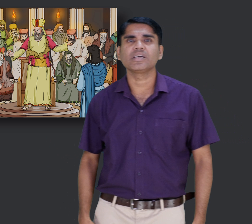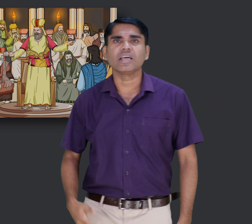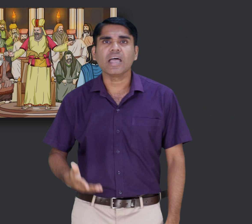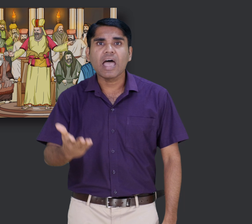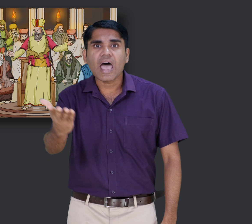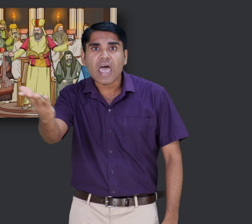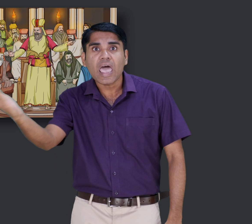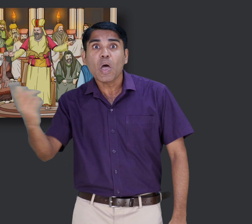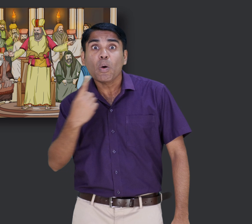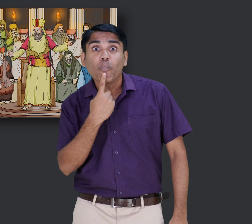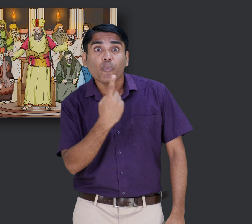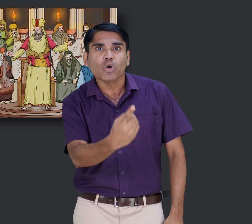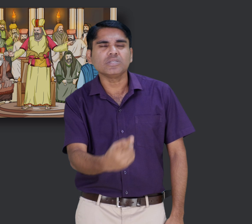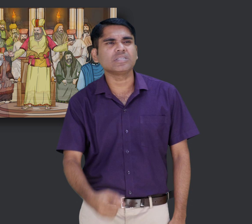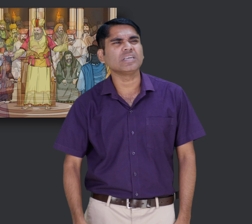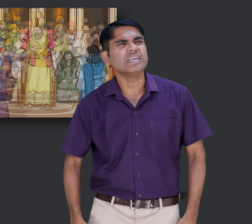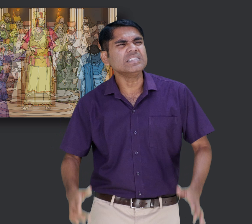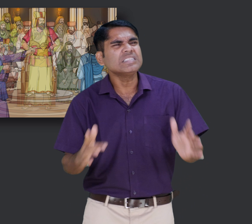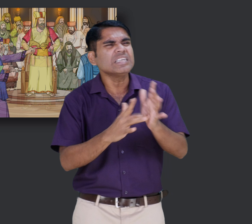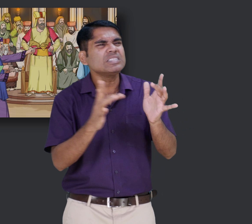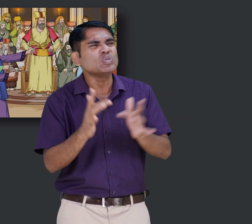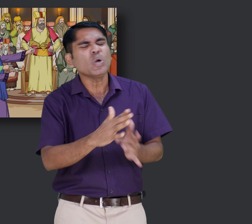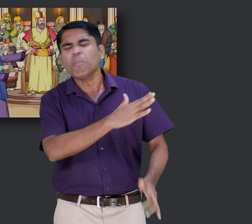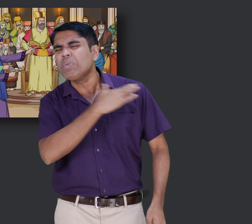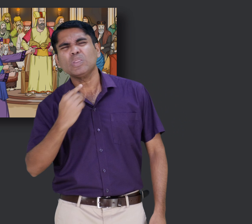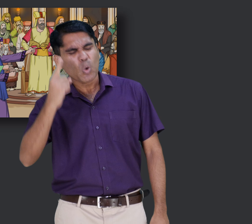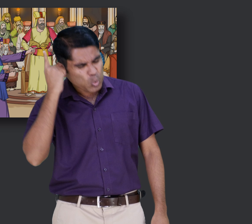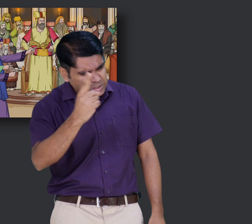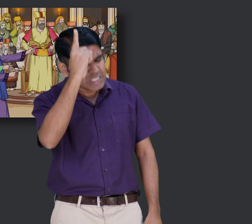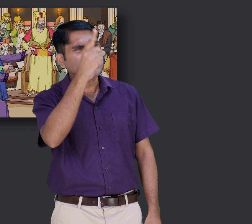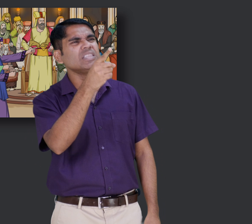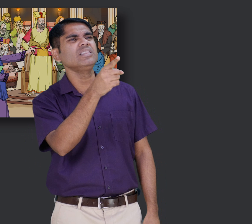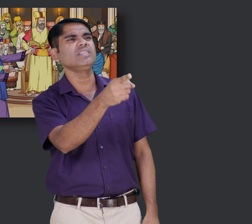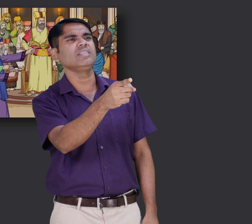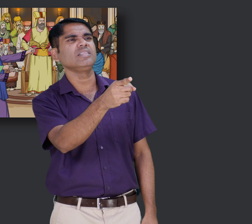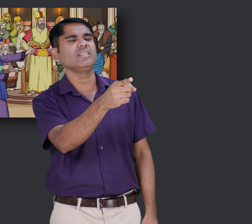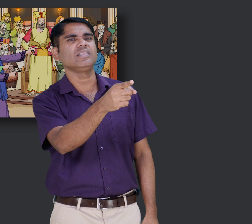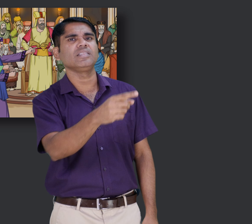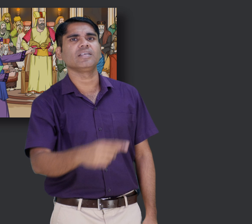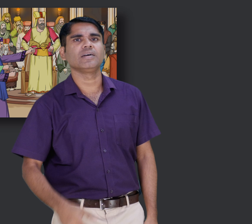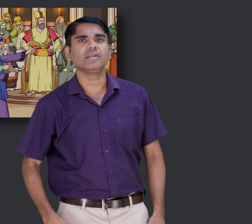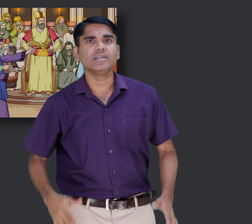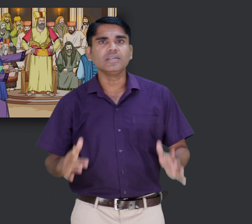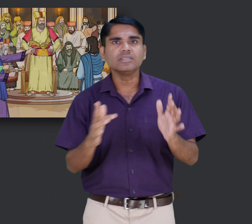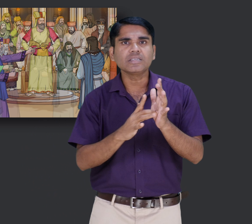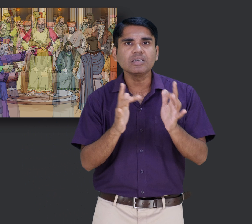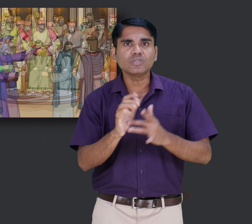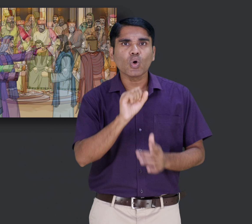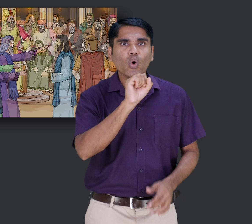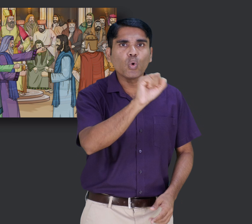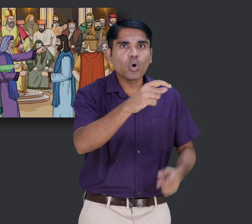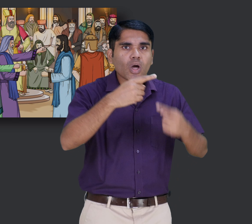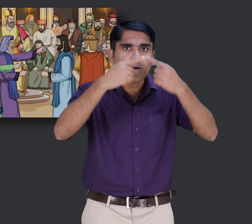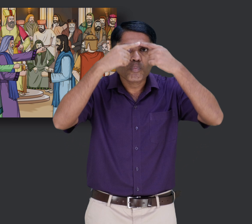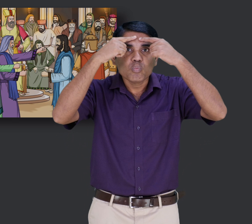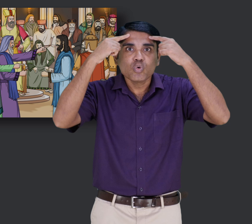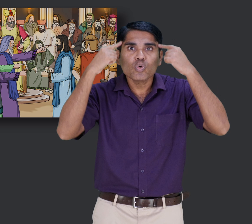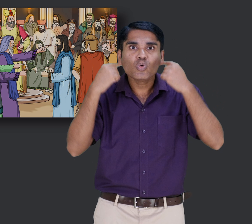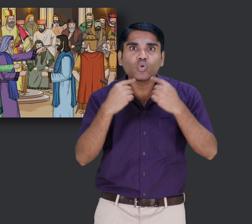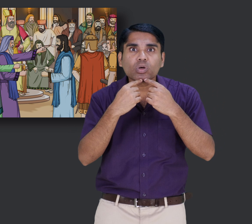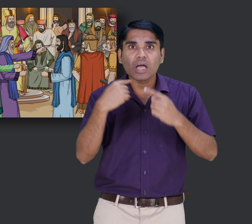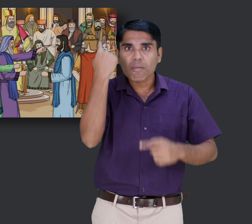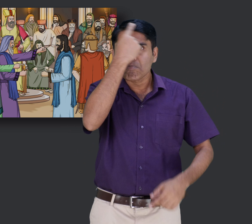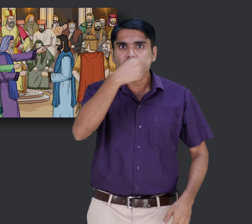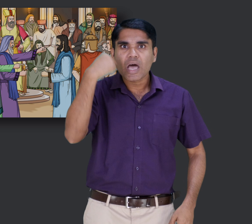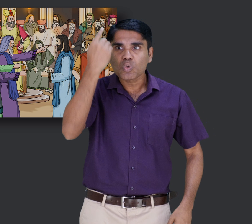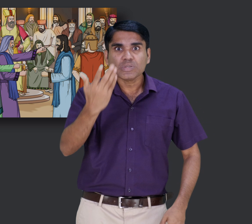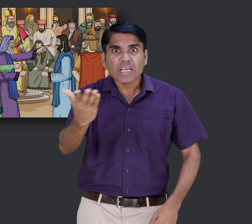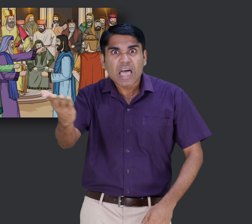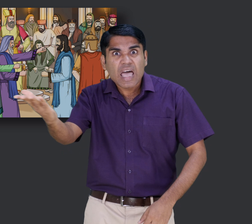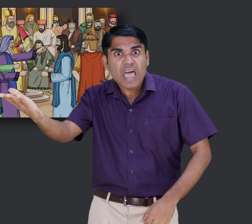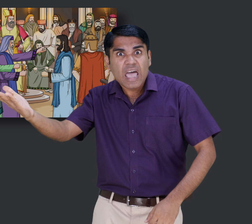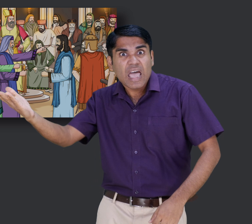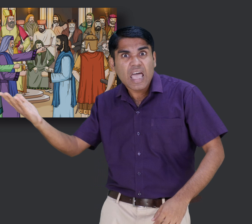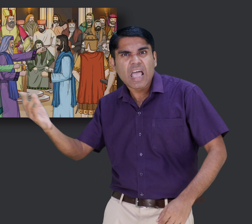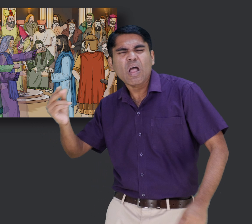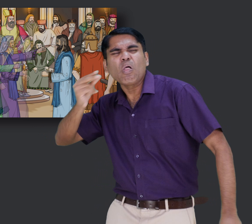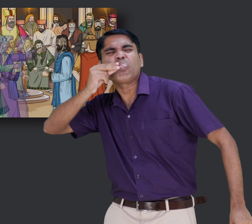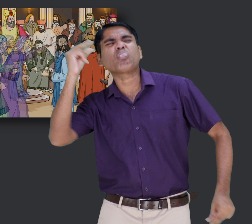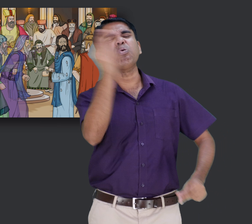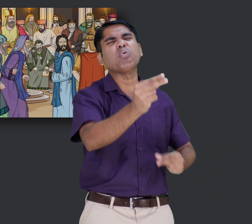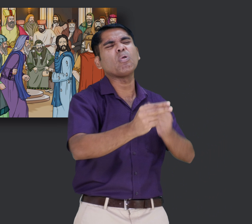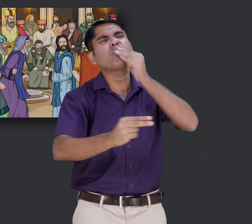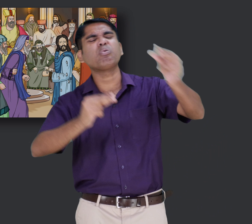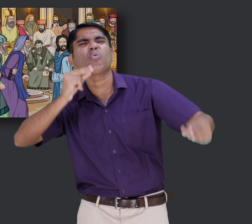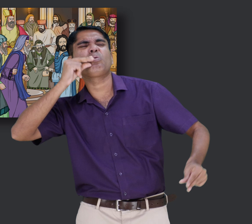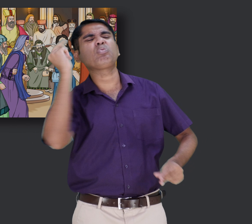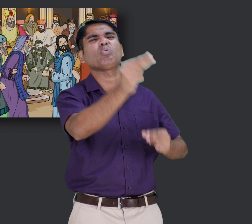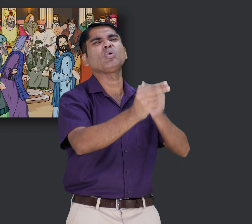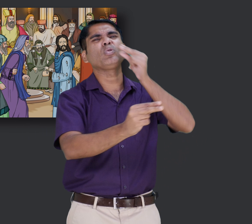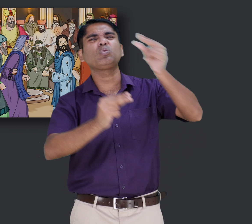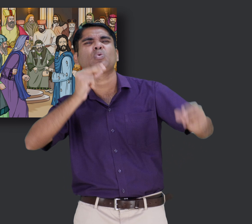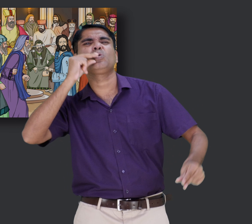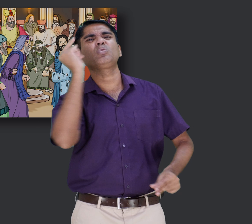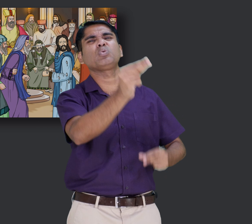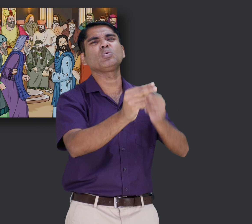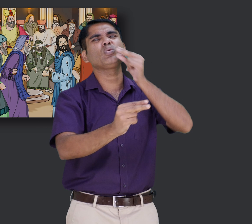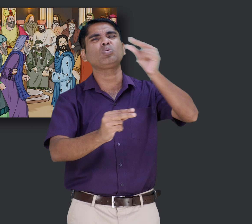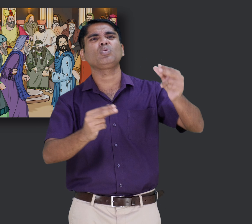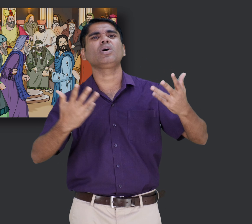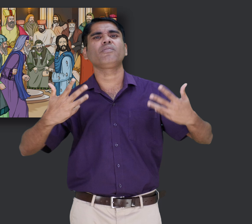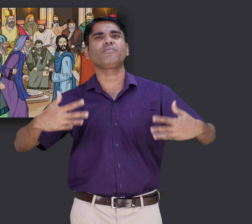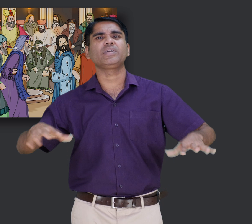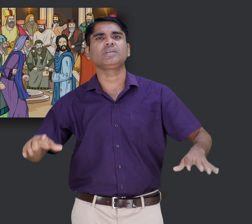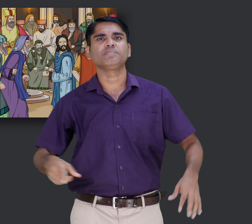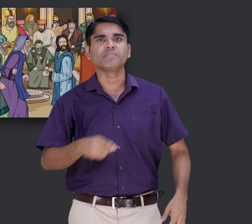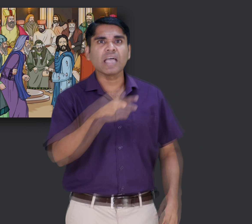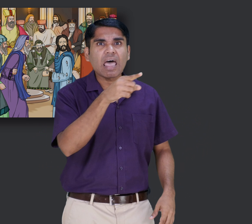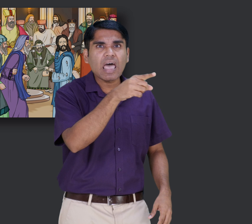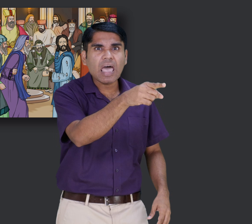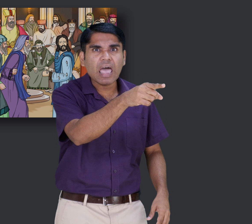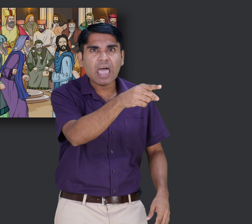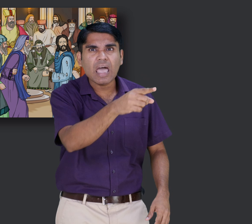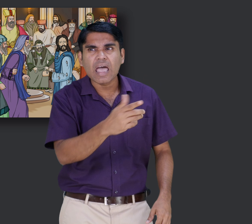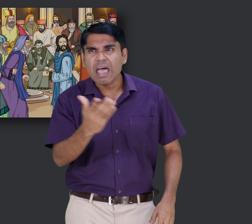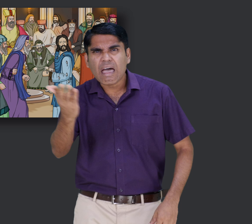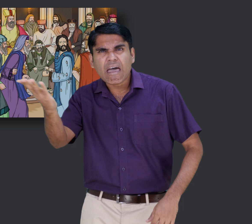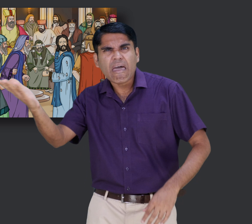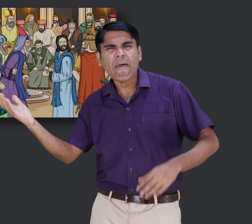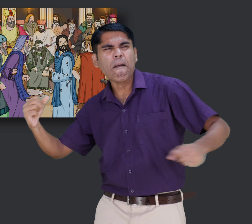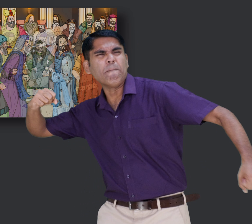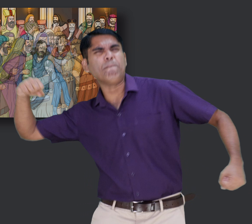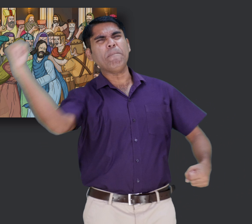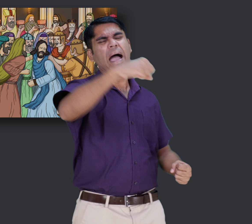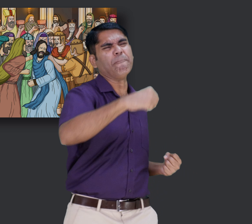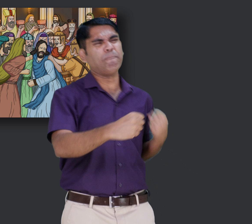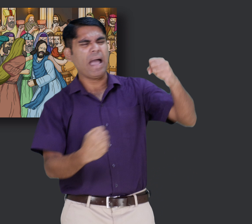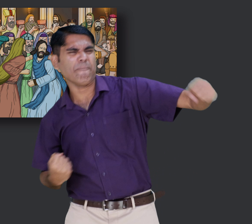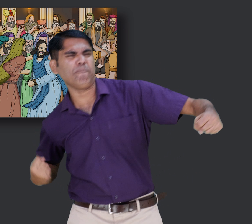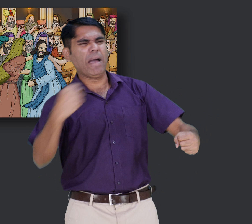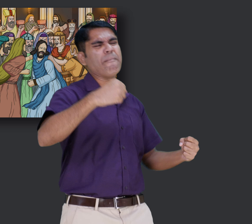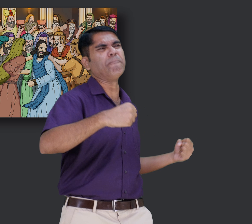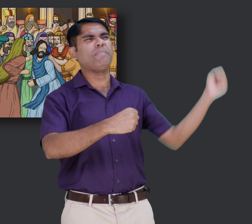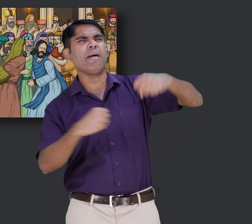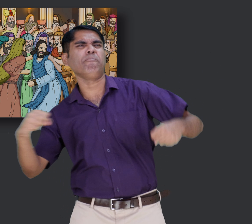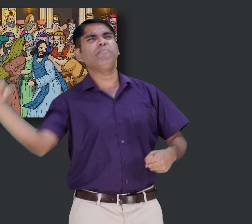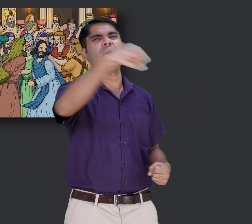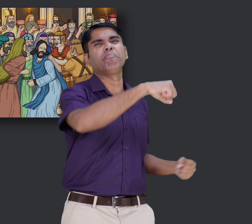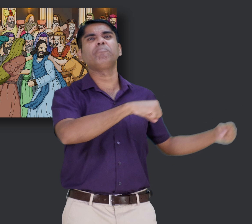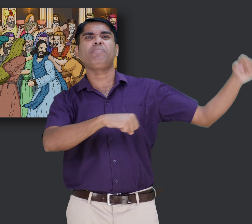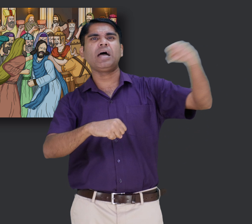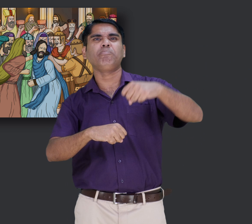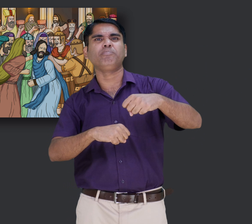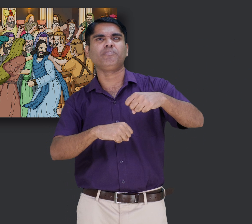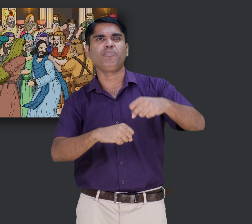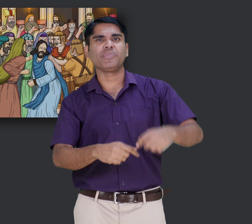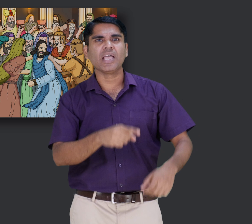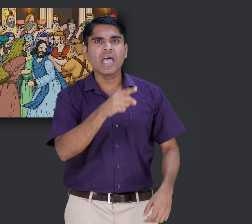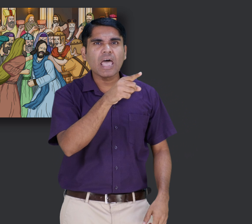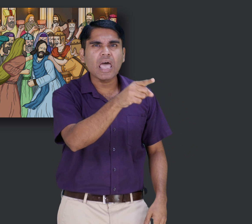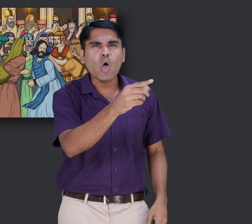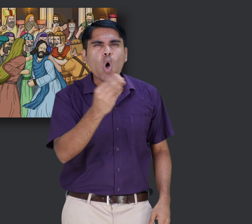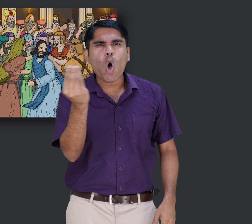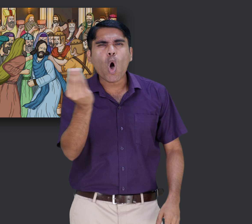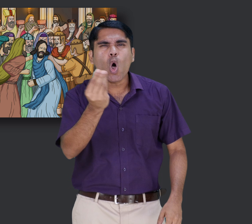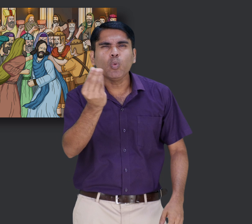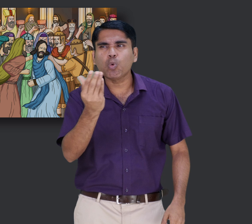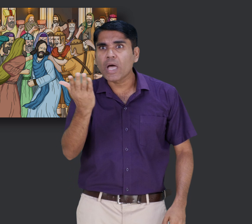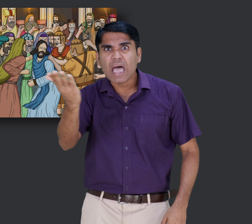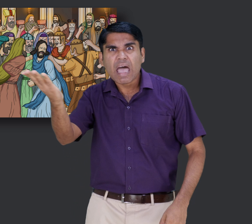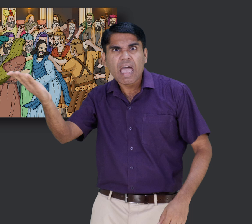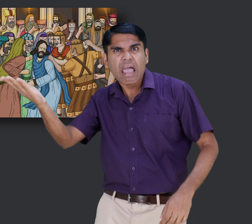Then they spit in His face and struck Him.